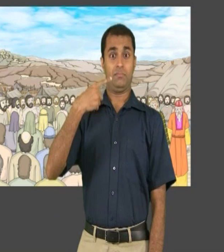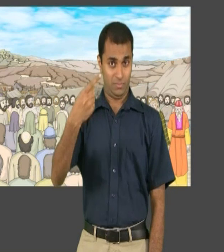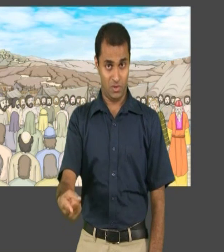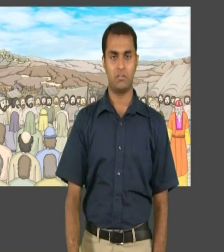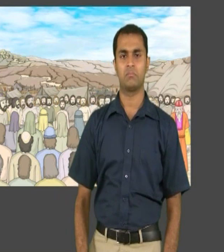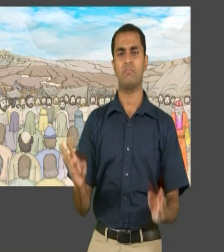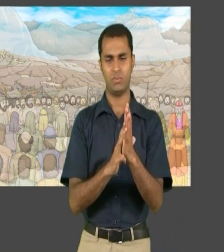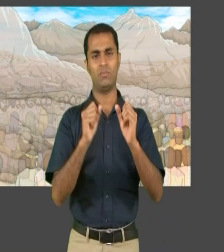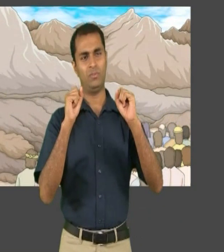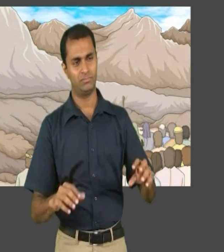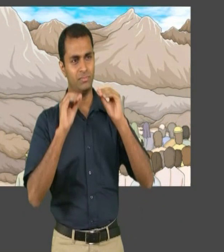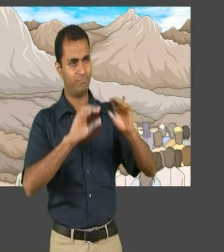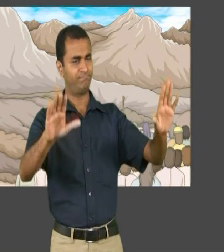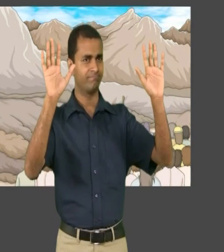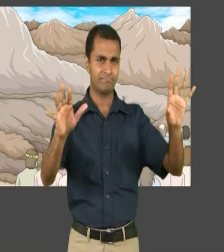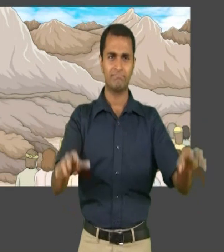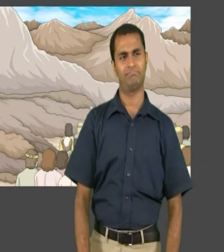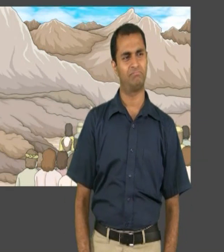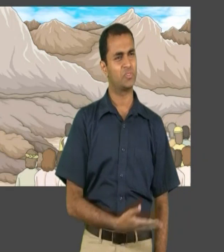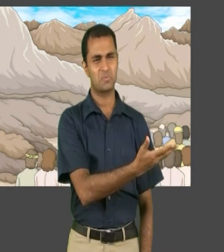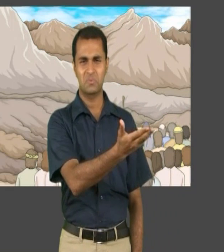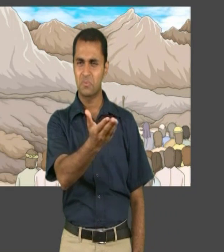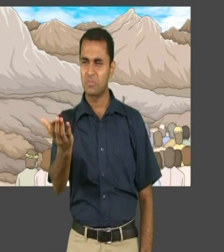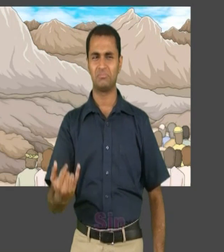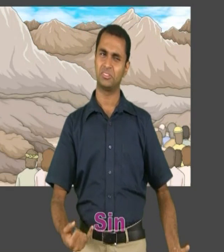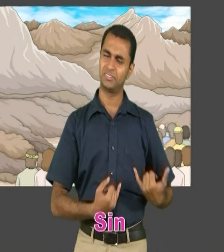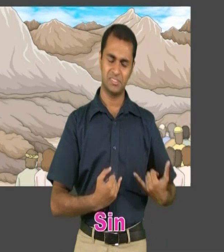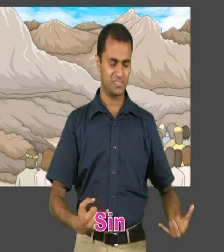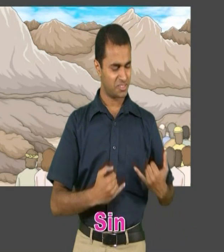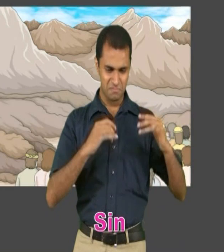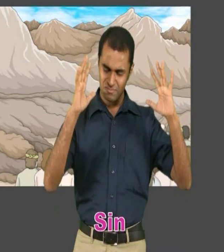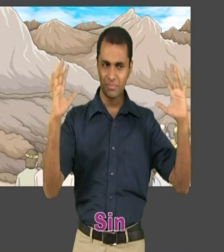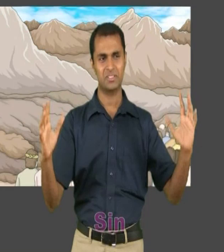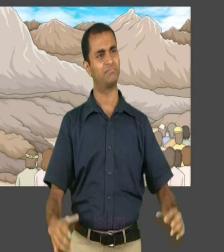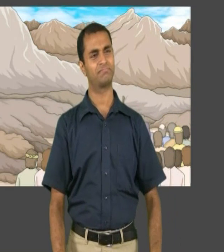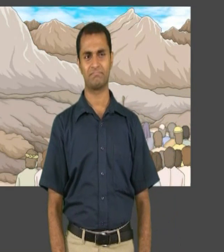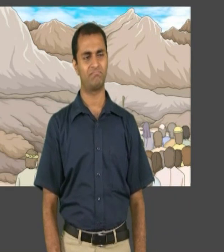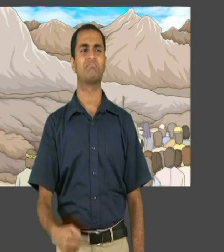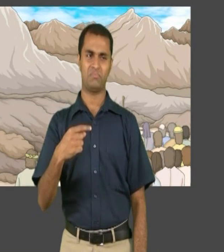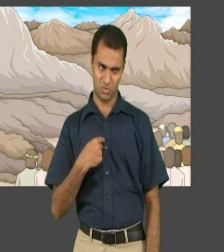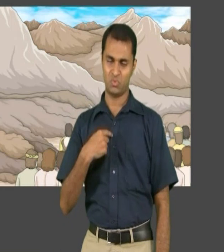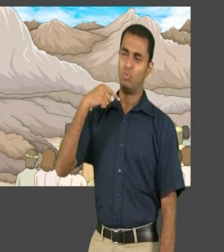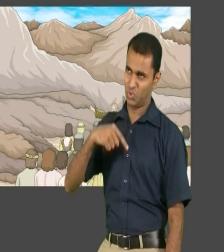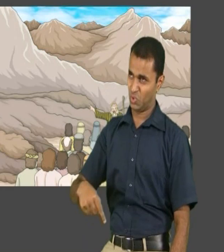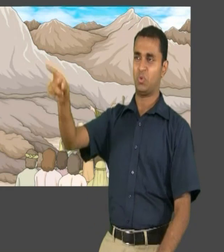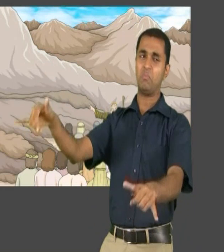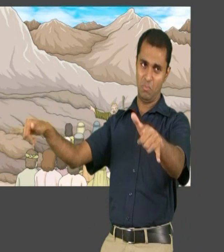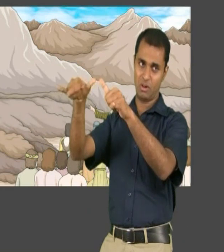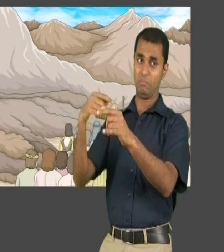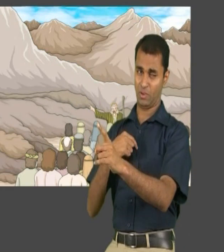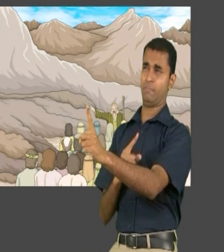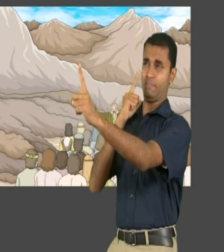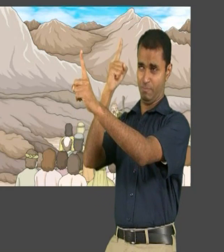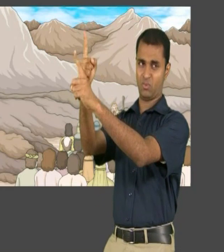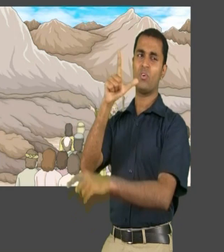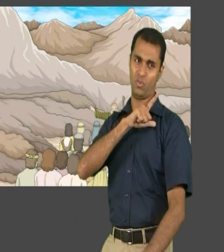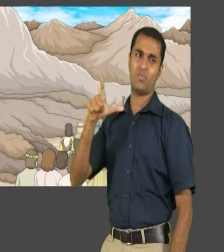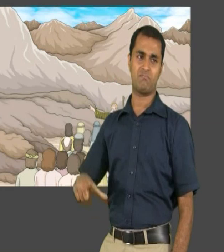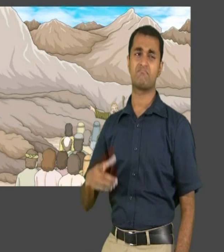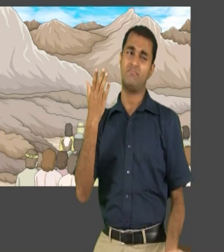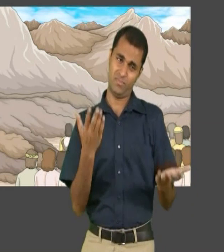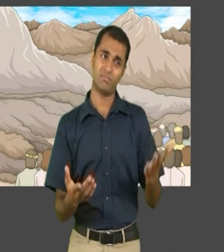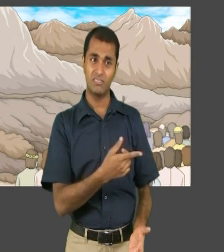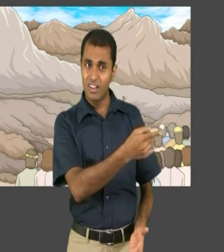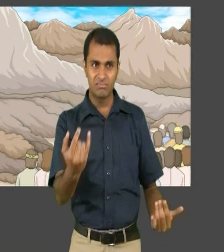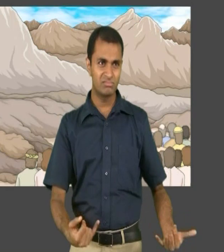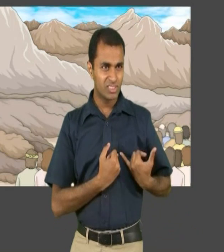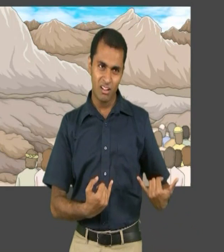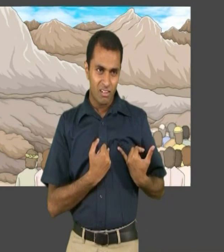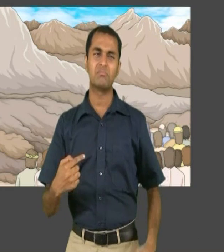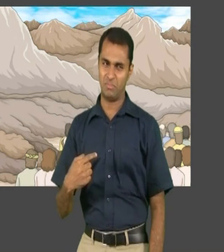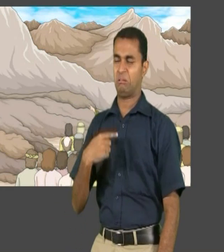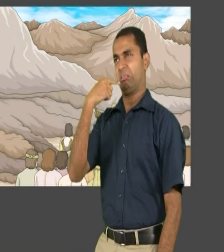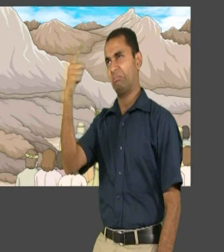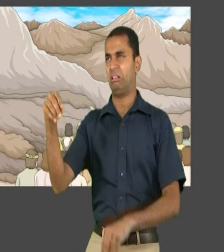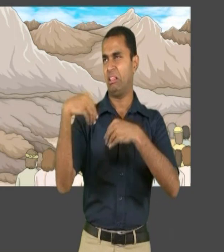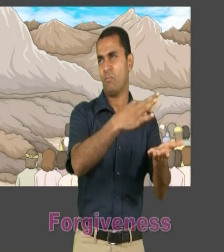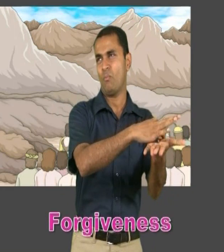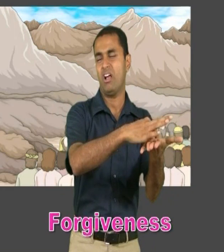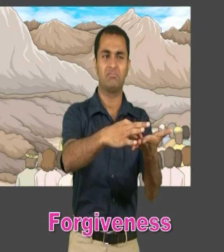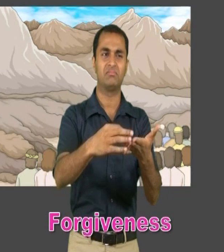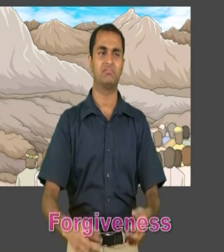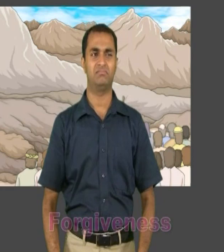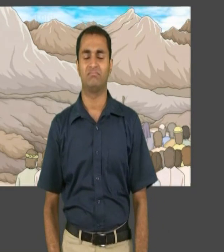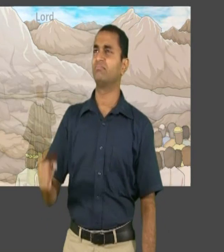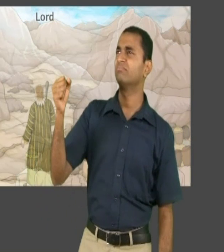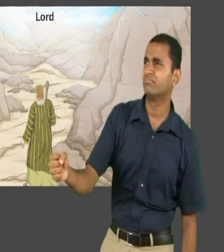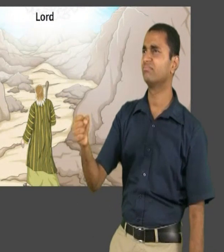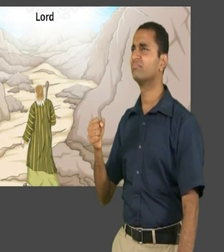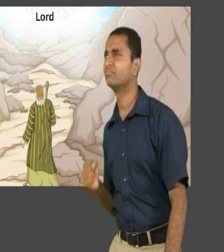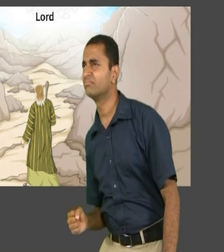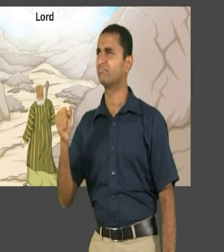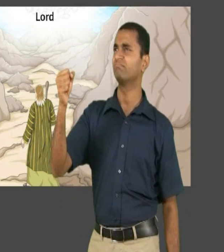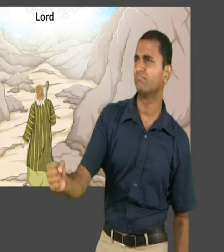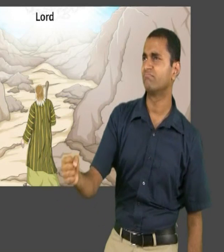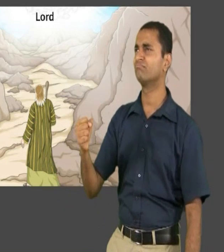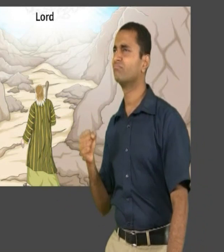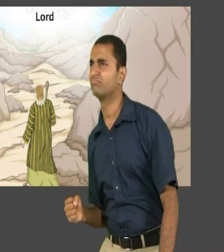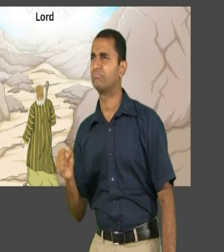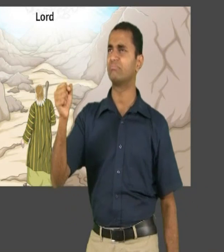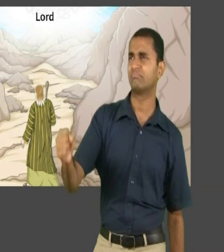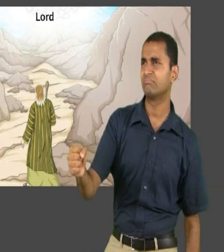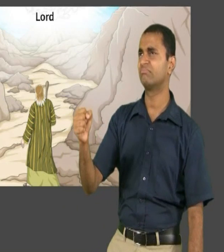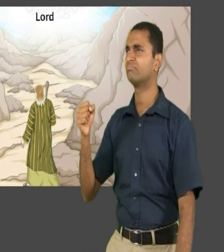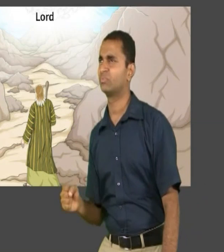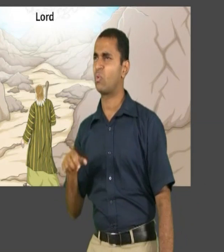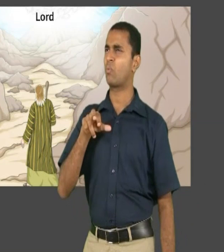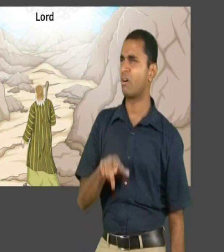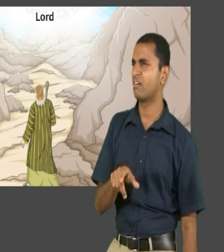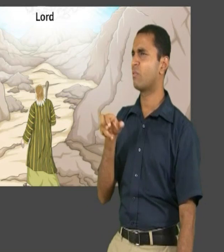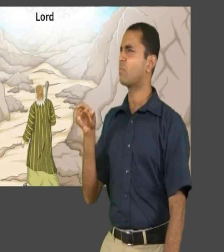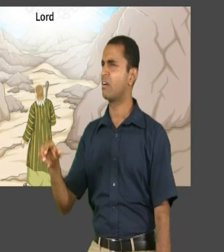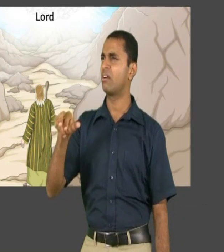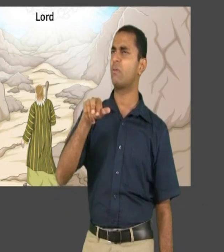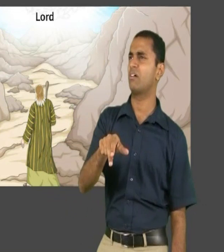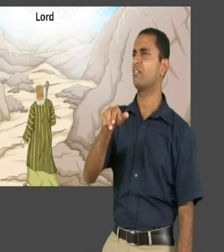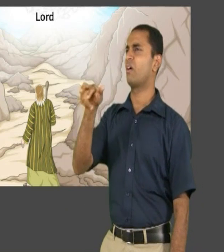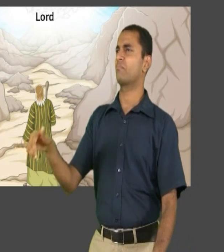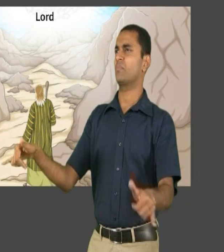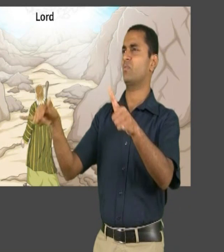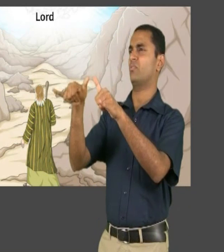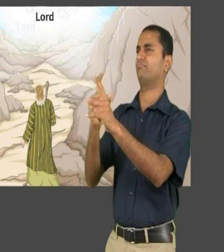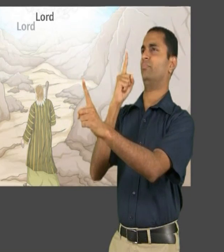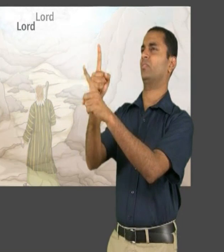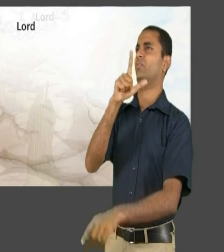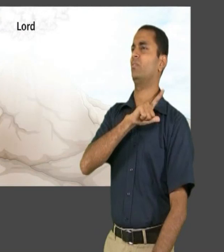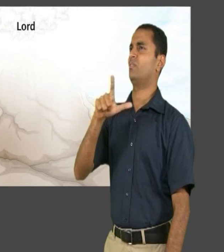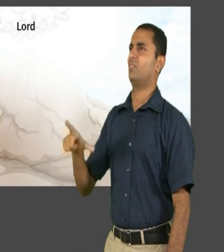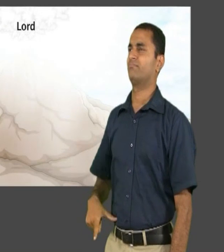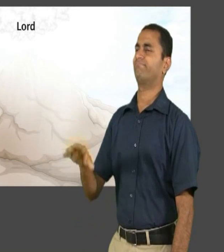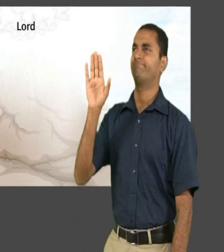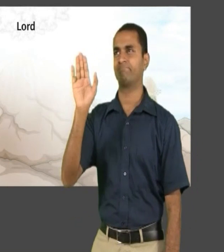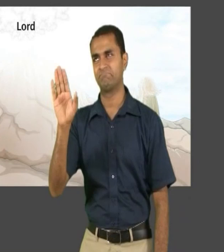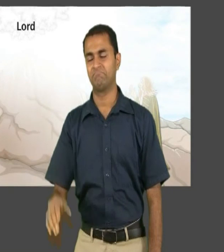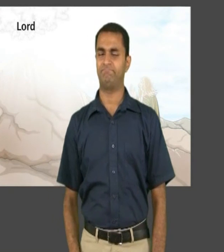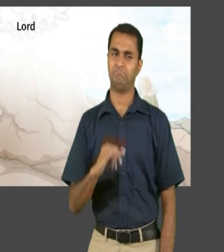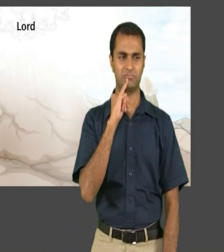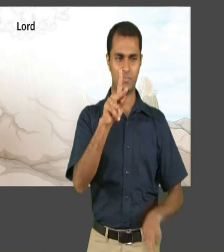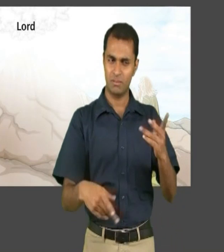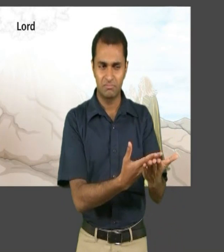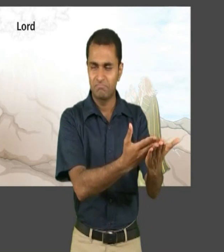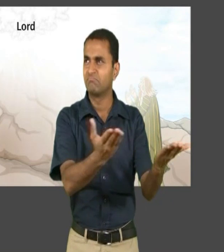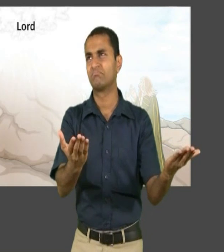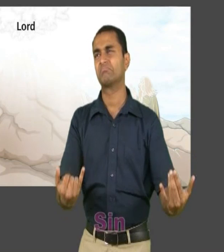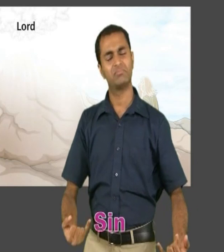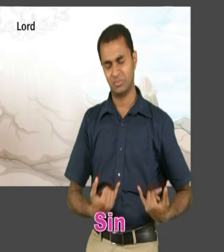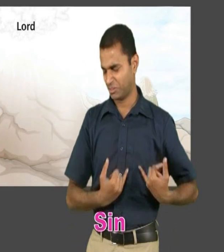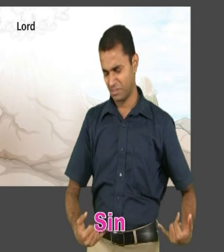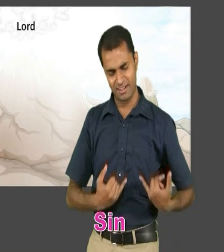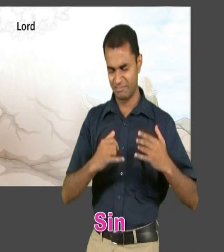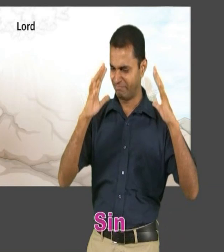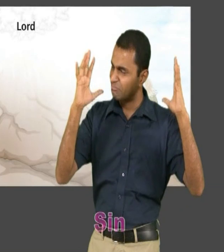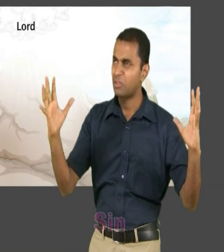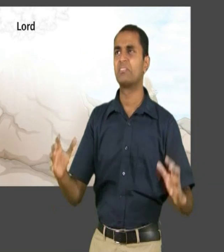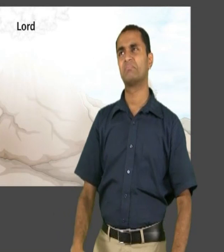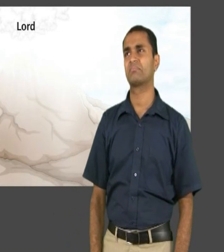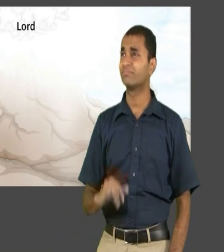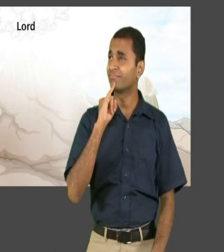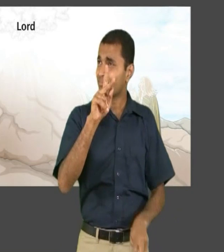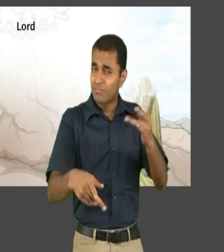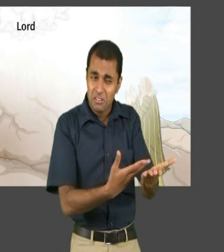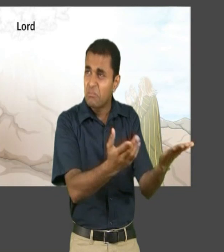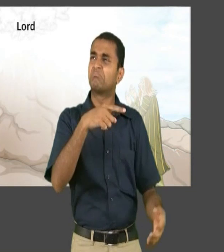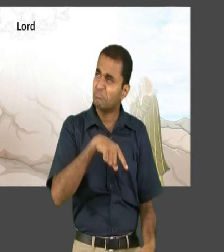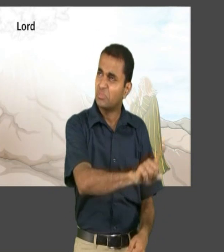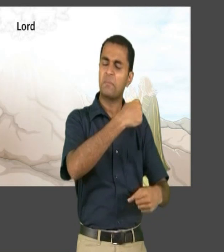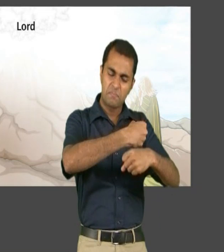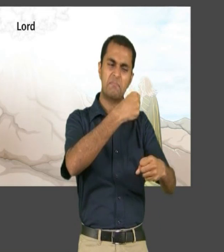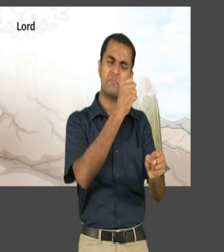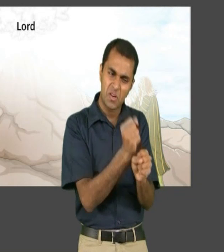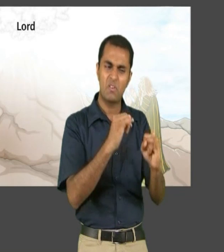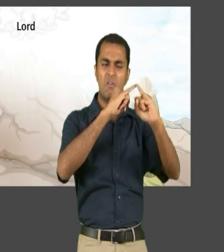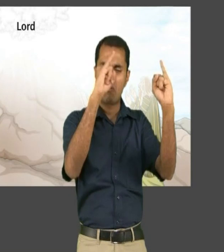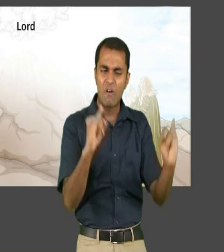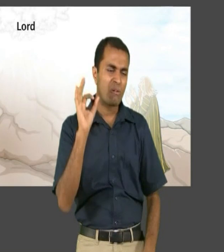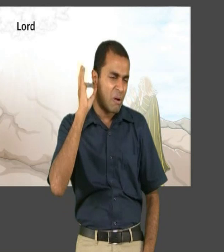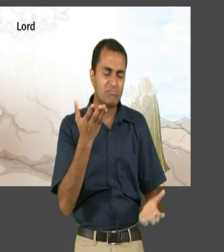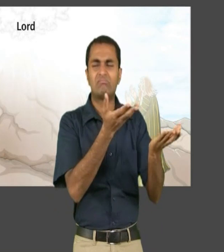The next day Moses said to the people, “You have committed a great sin. Now I will go up to the LORD; perhaps I can make atonement for your sin.” So Moses returned to the LORD and said, “Oh, what a great sin these people have committed!